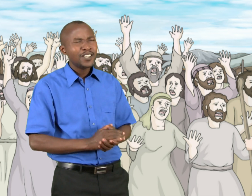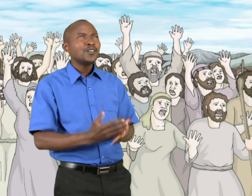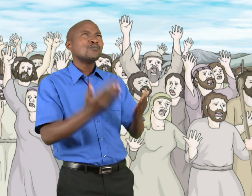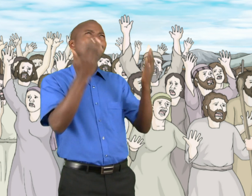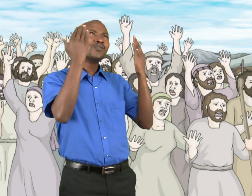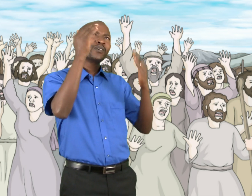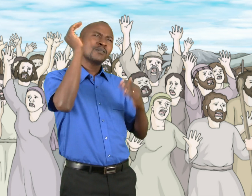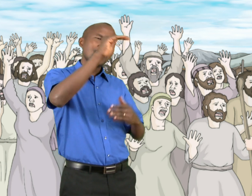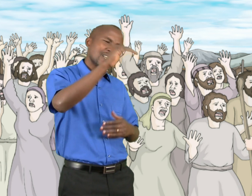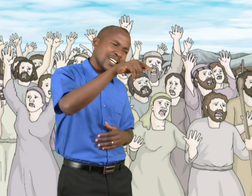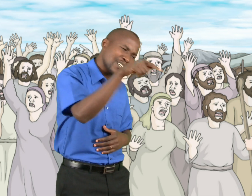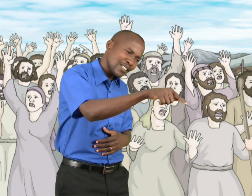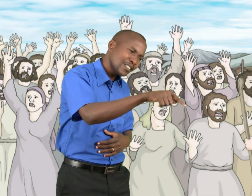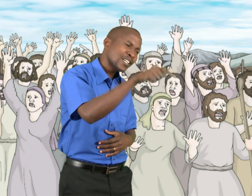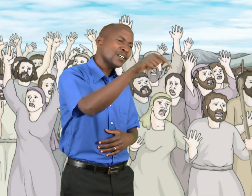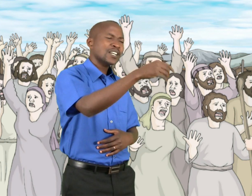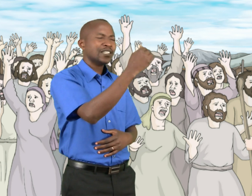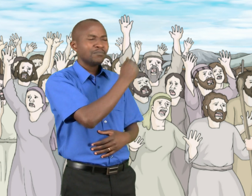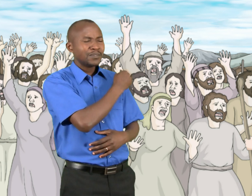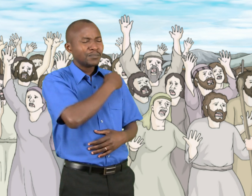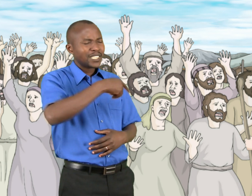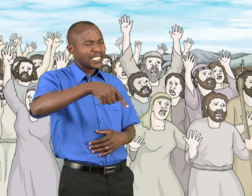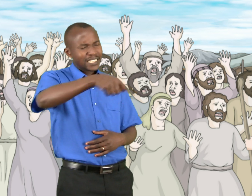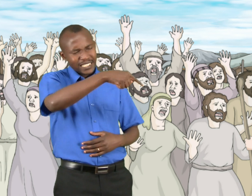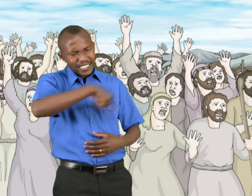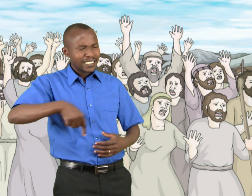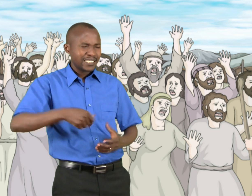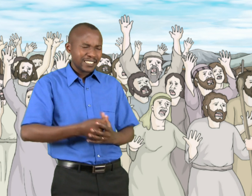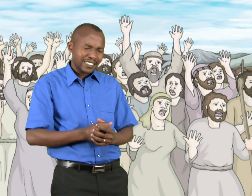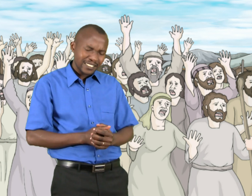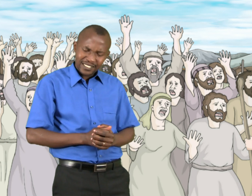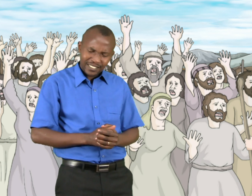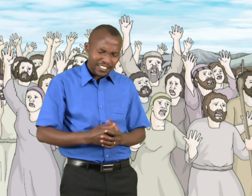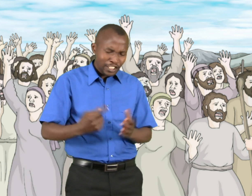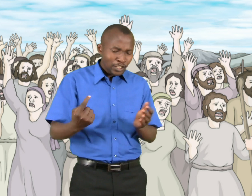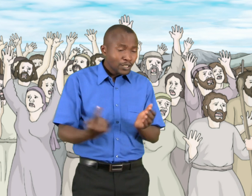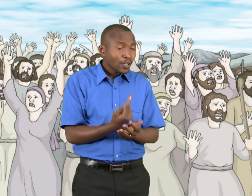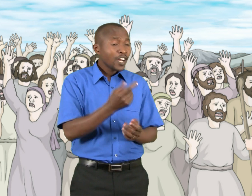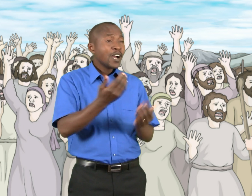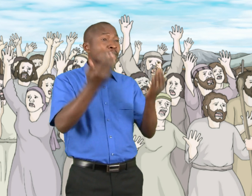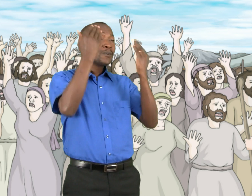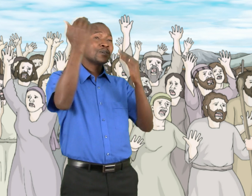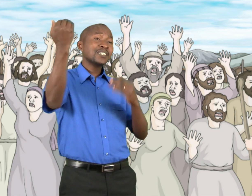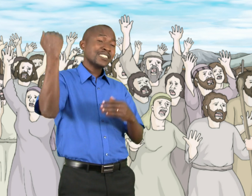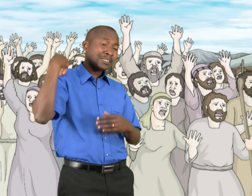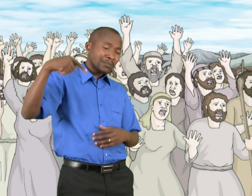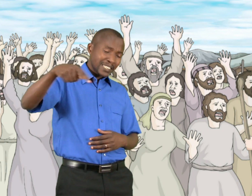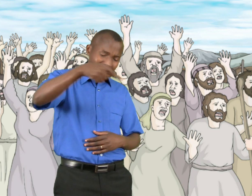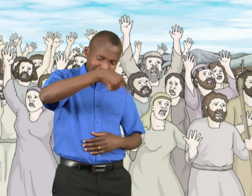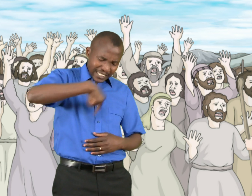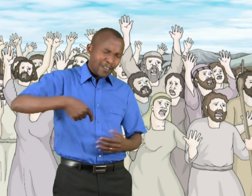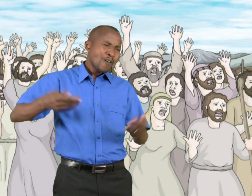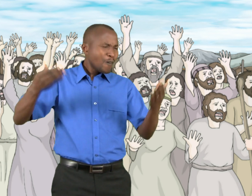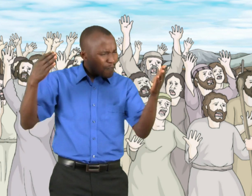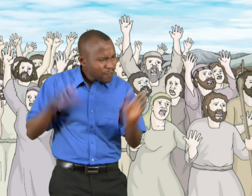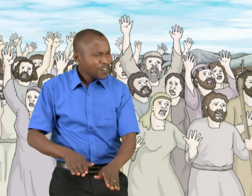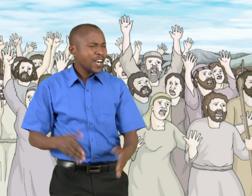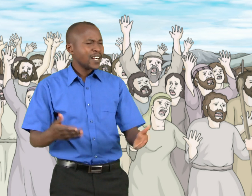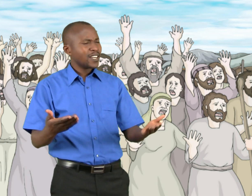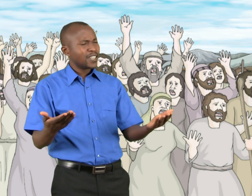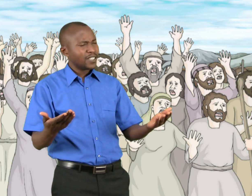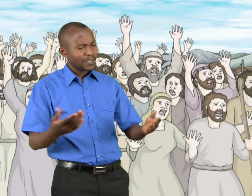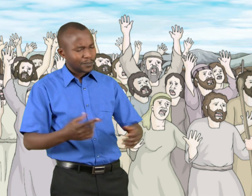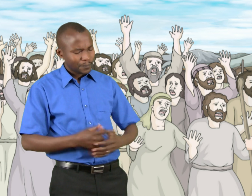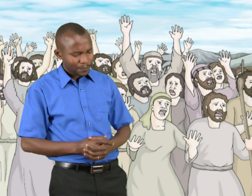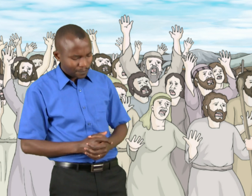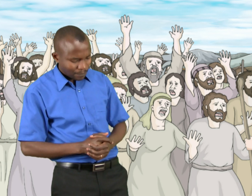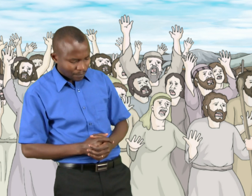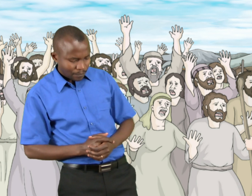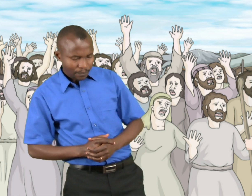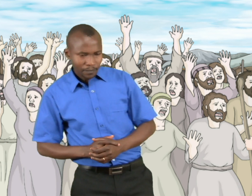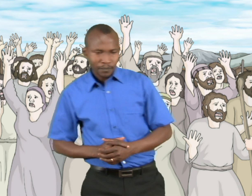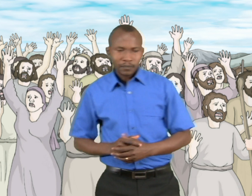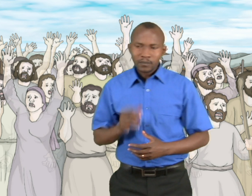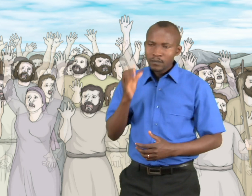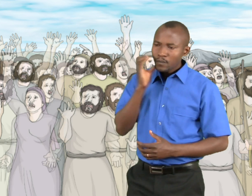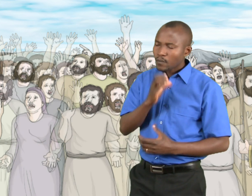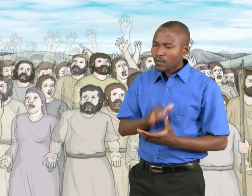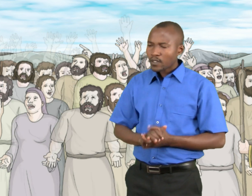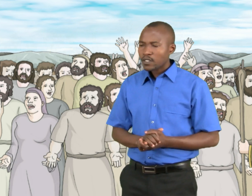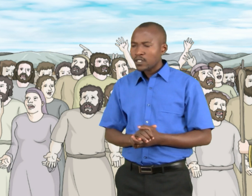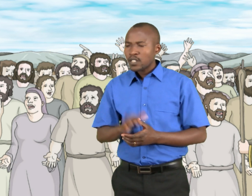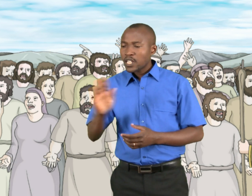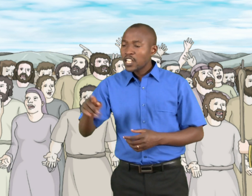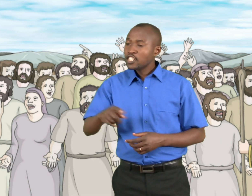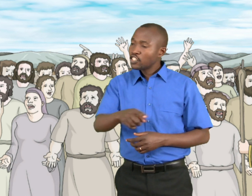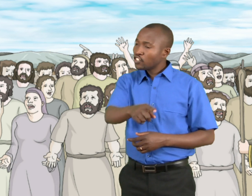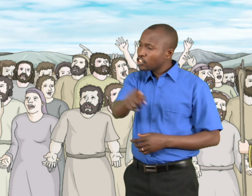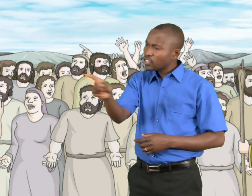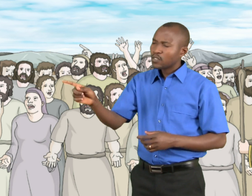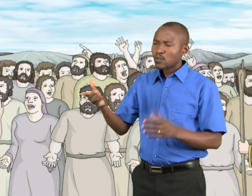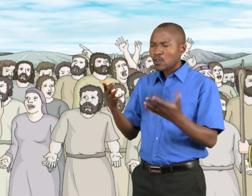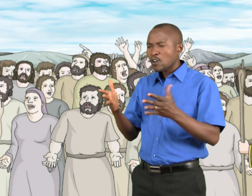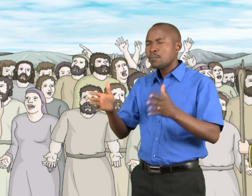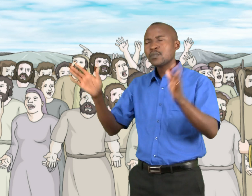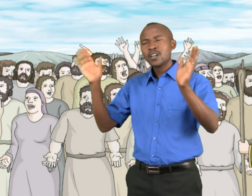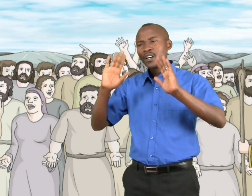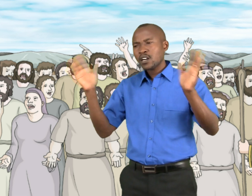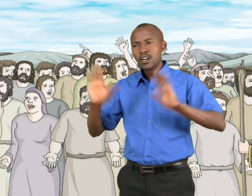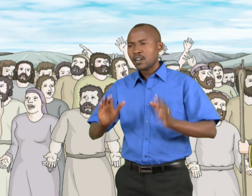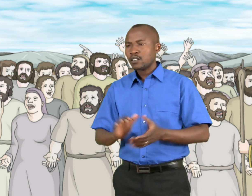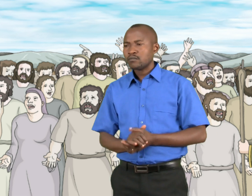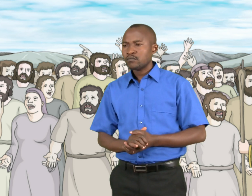“Do not be afraid,” Moses replied.